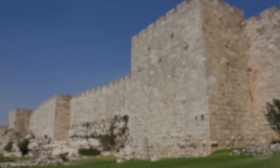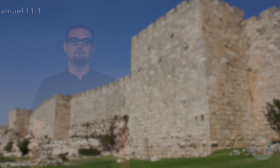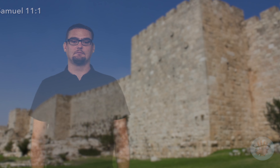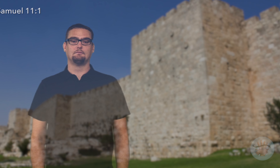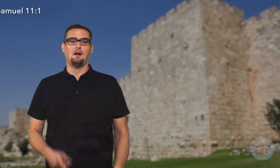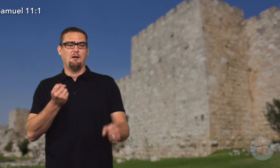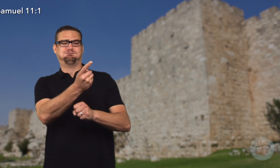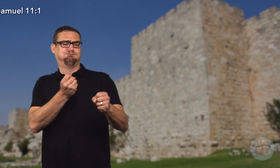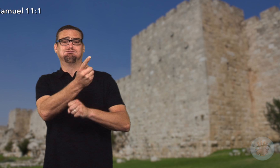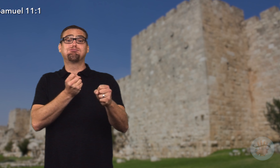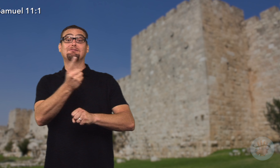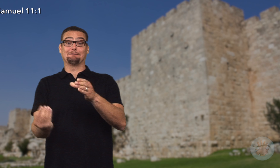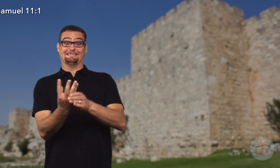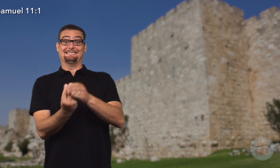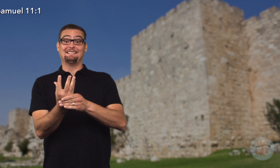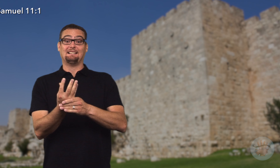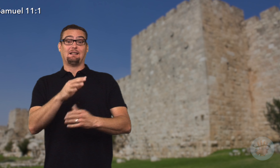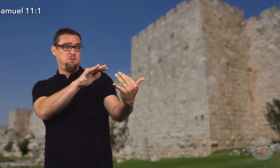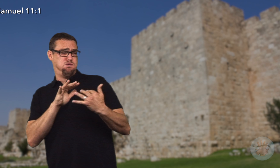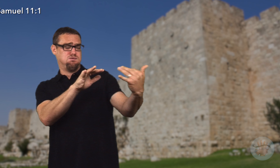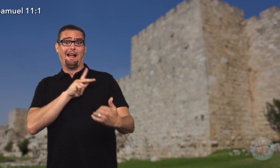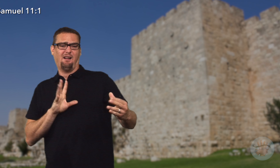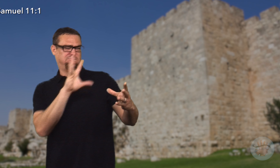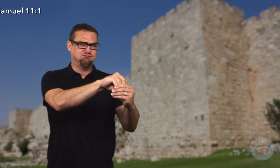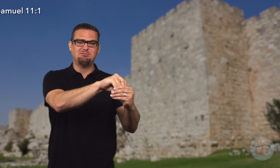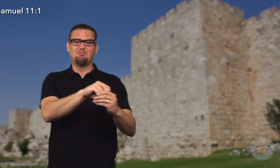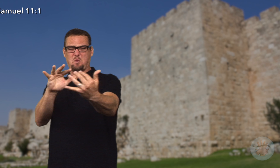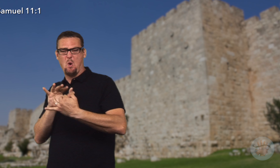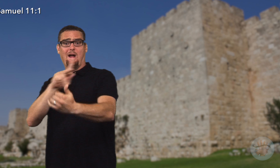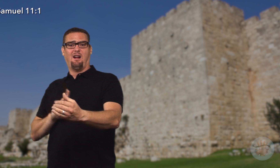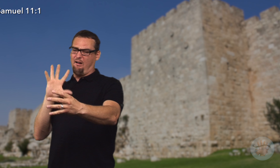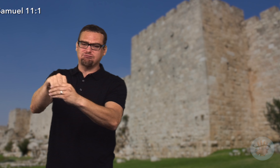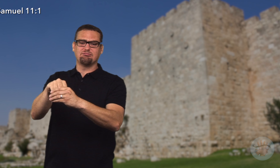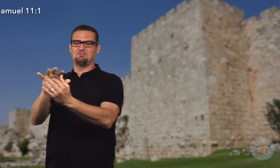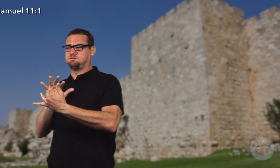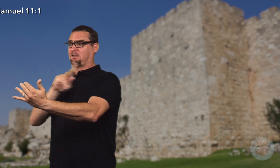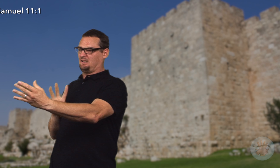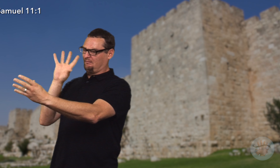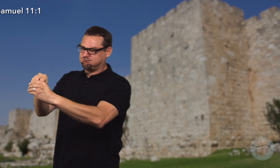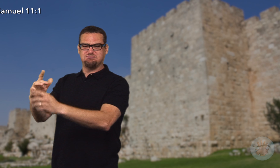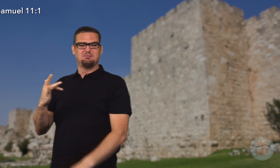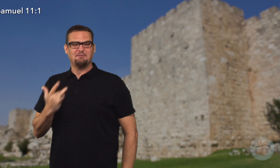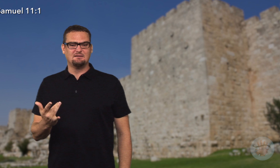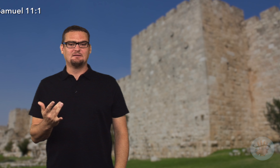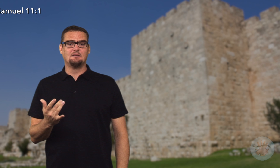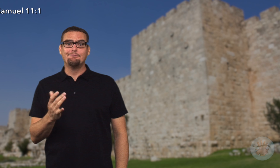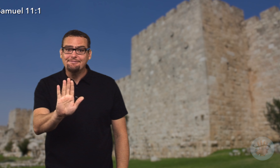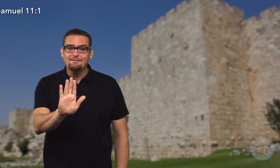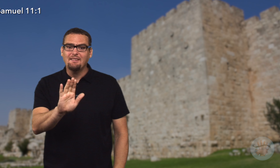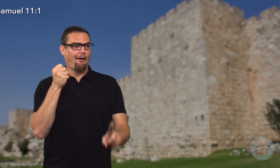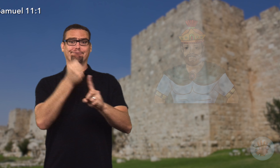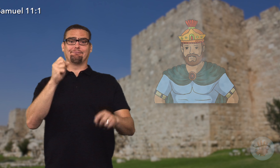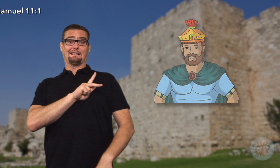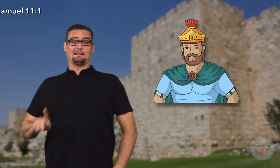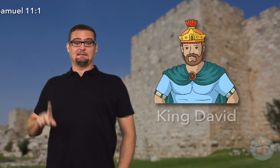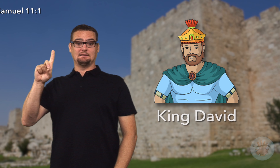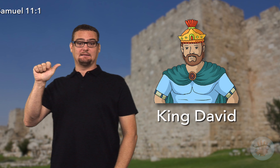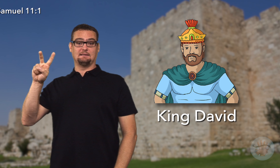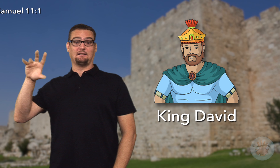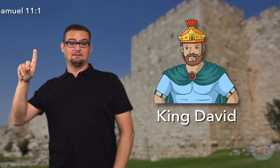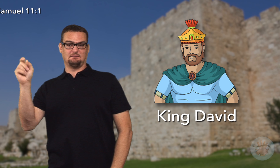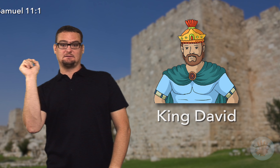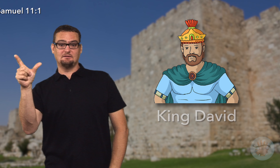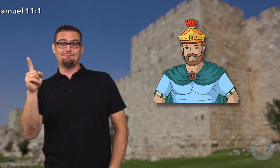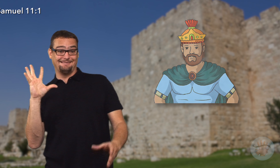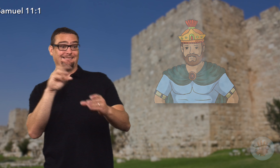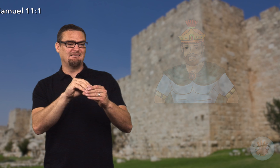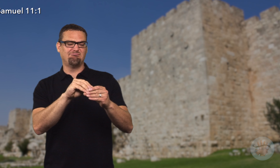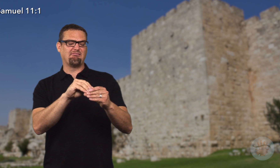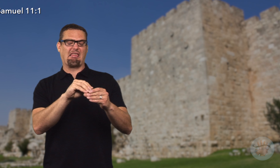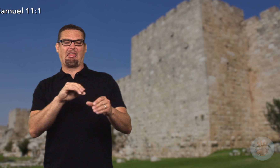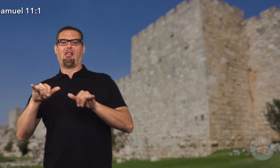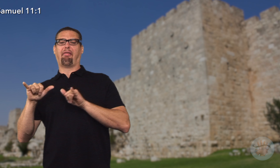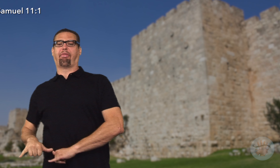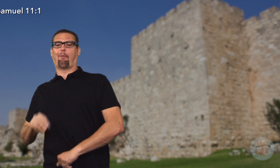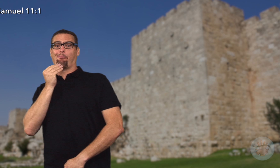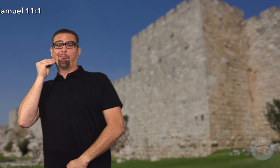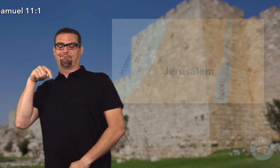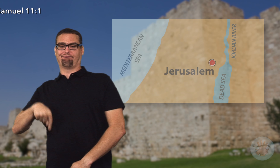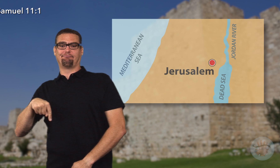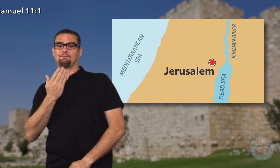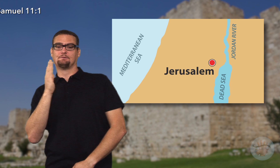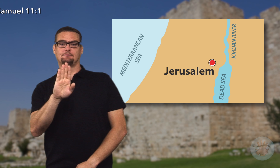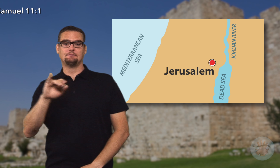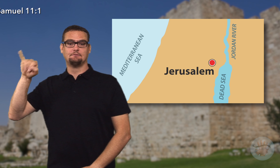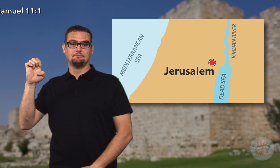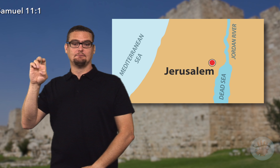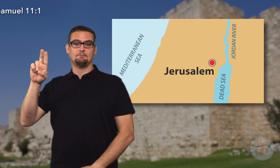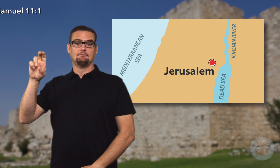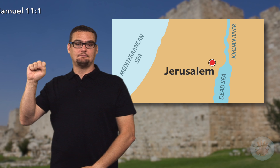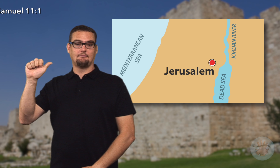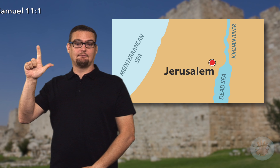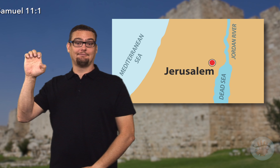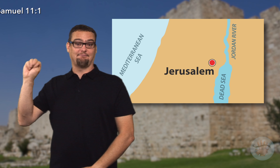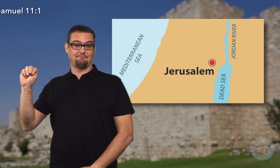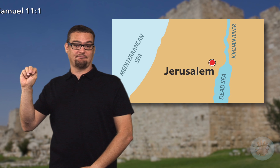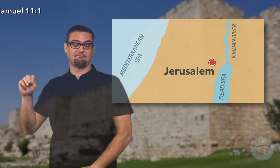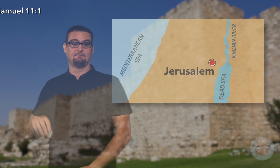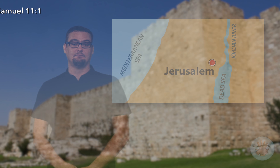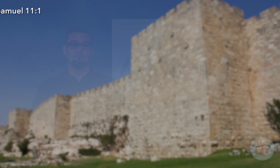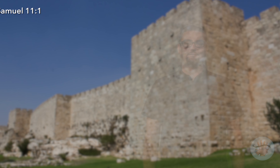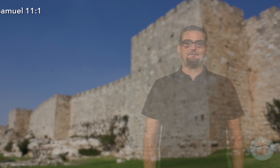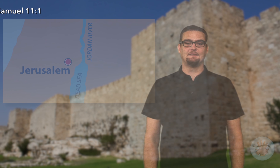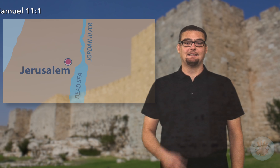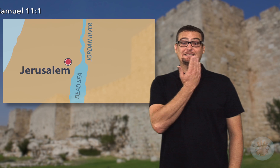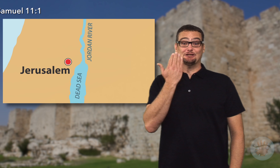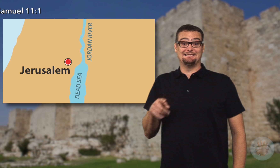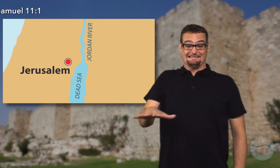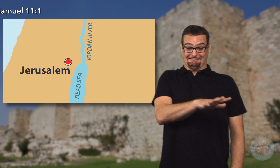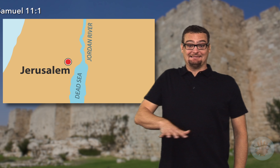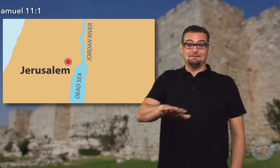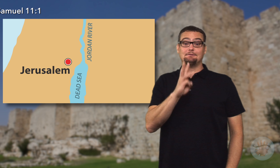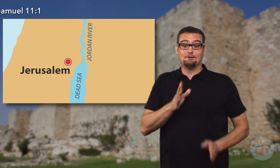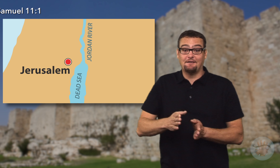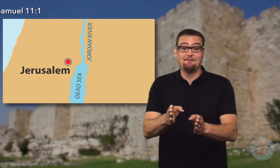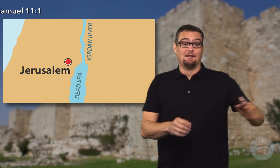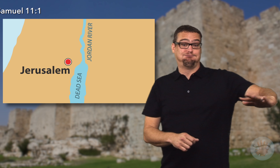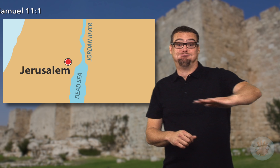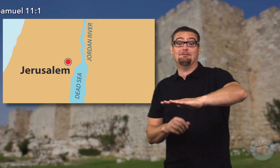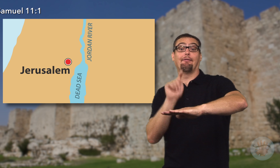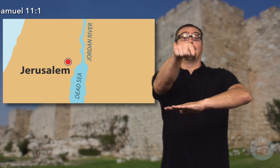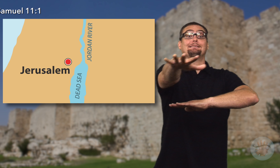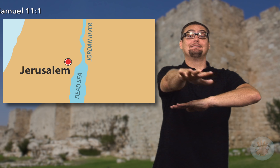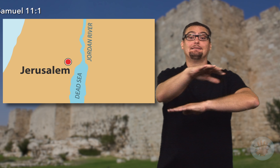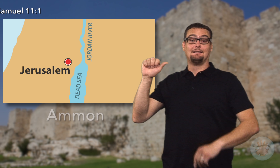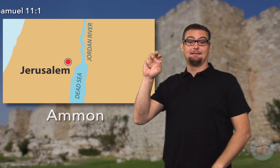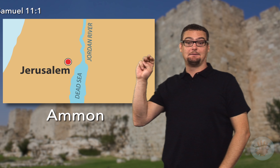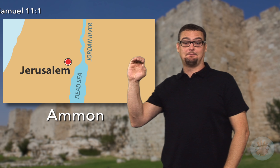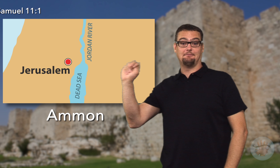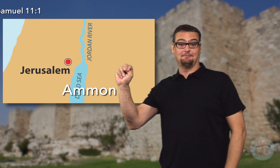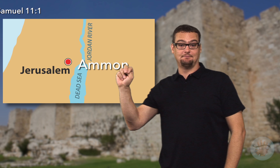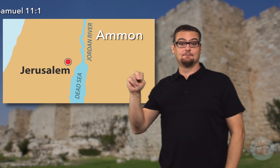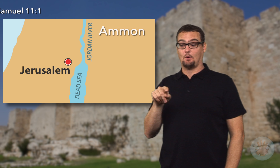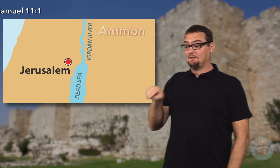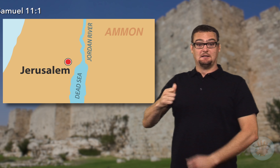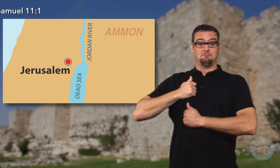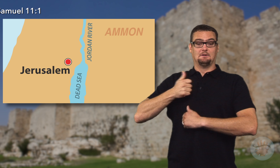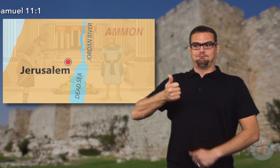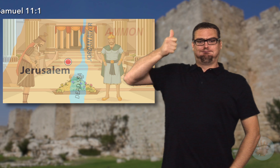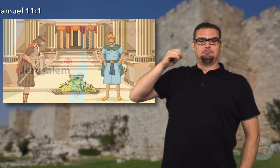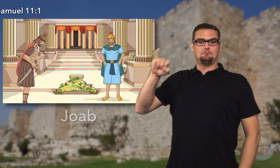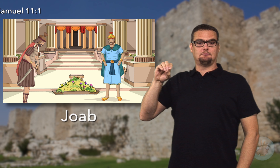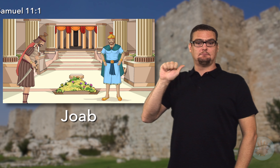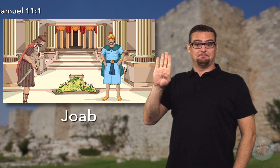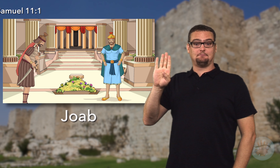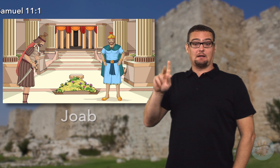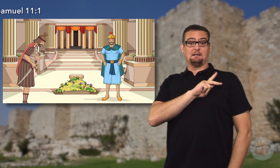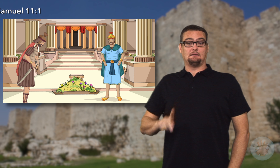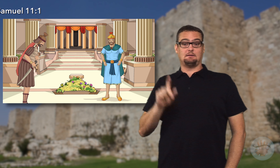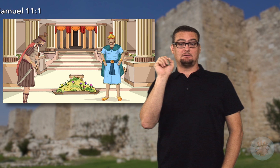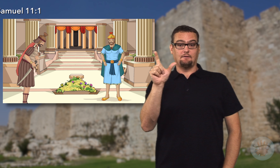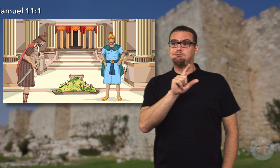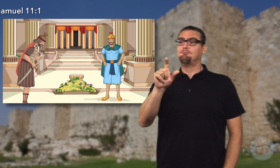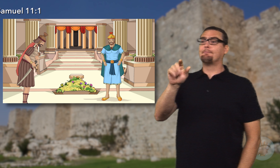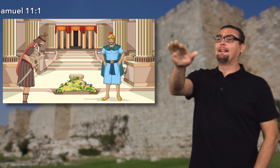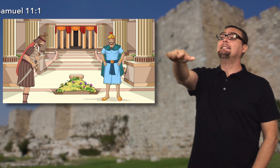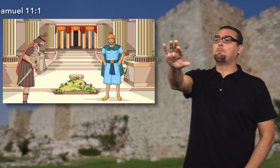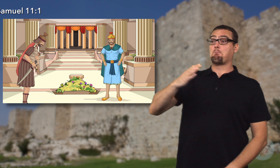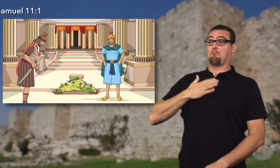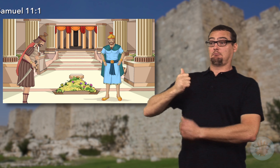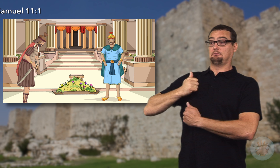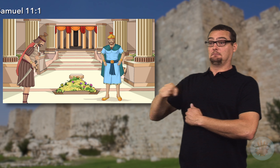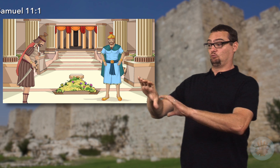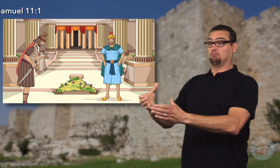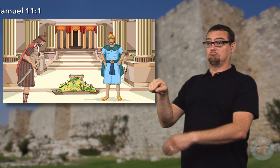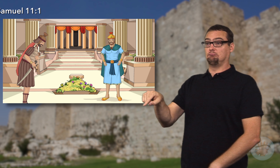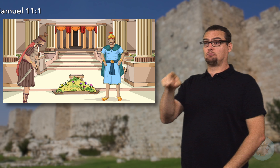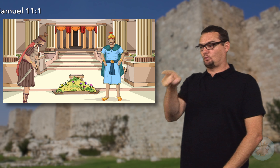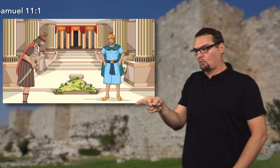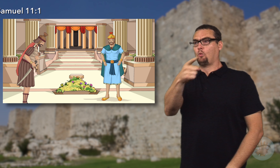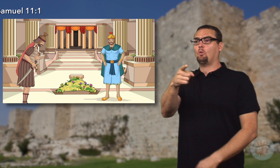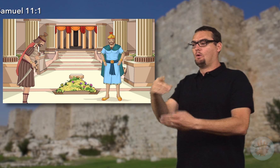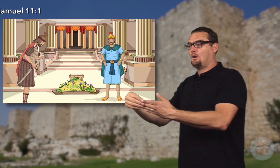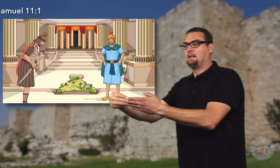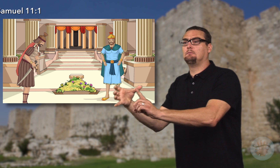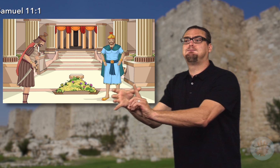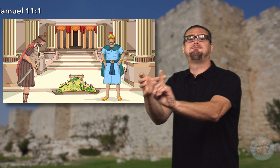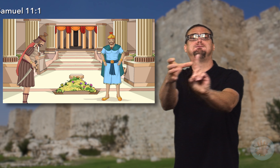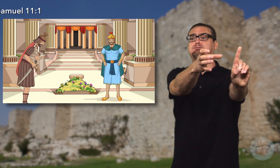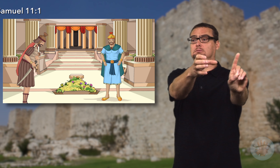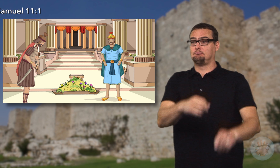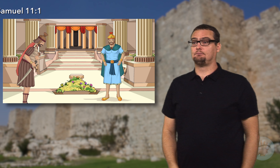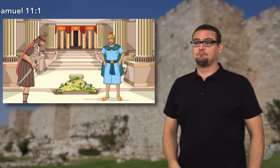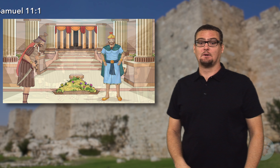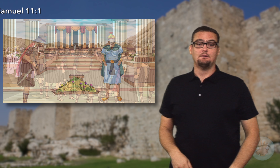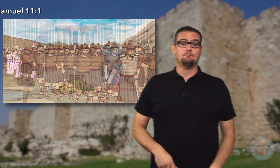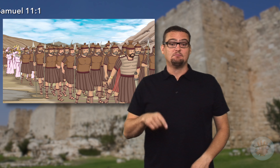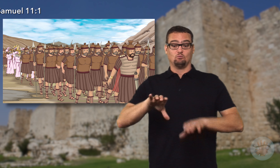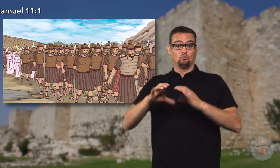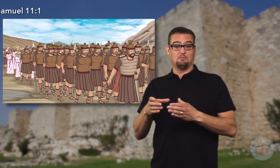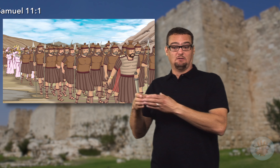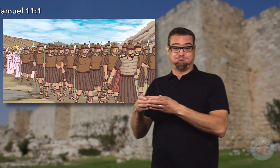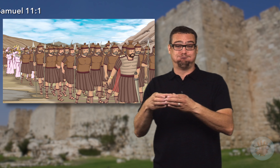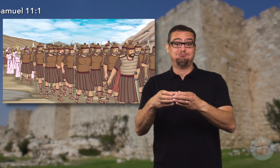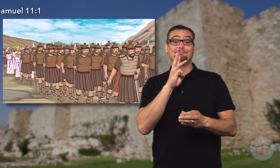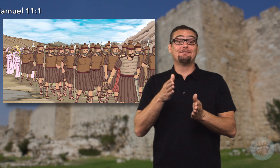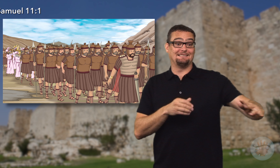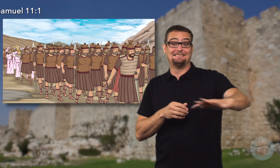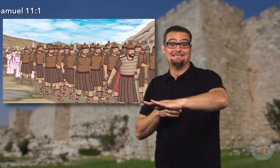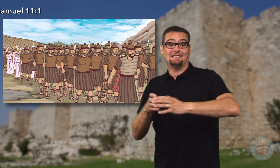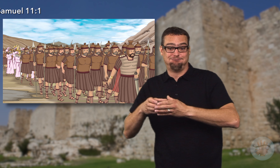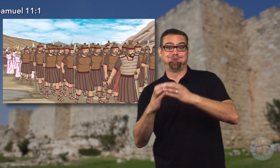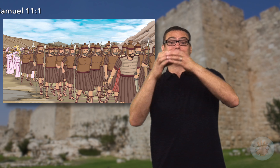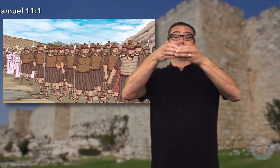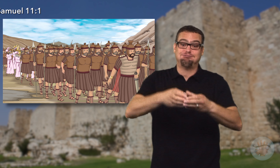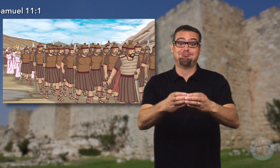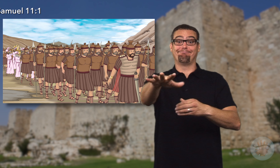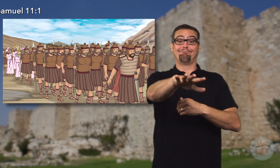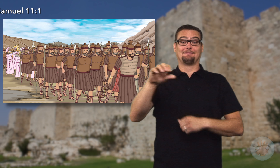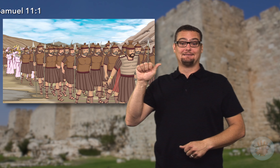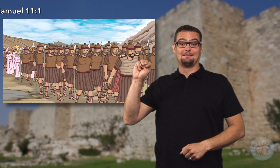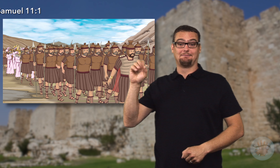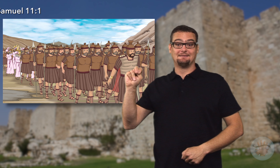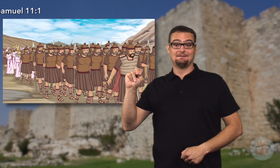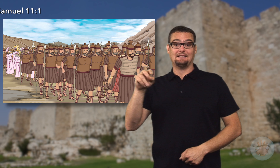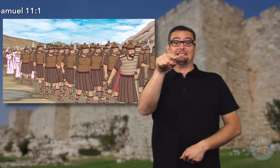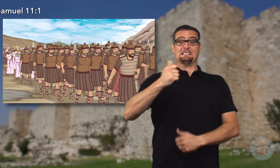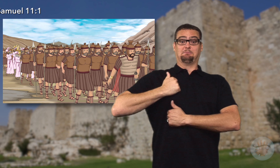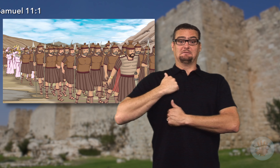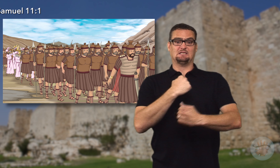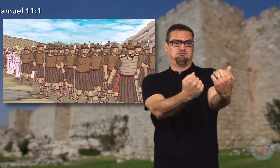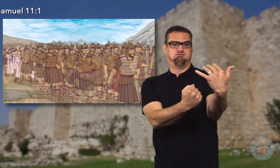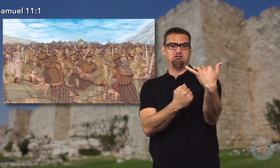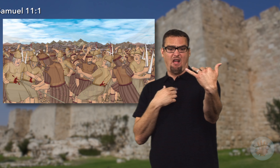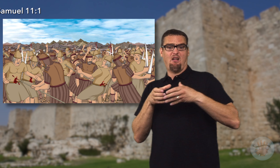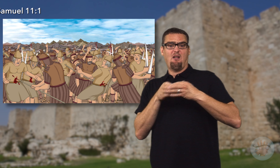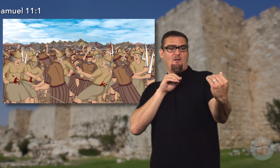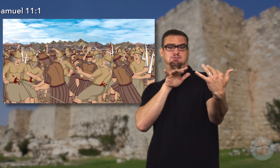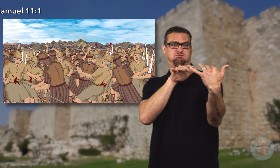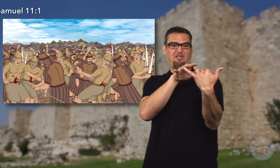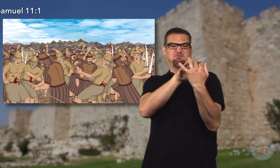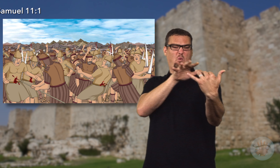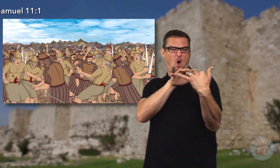In the spring, at the time when kings march out to war, David sent out Joab and his servants with the whole army of Israel.